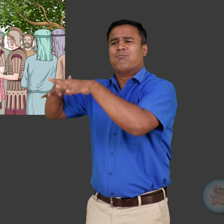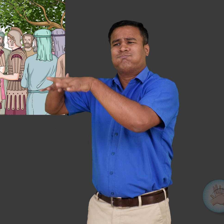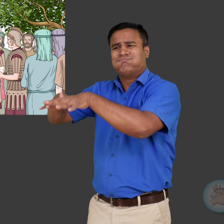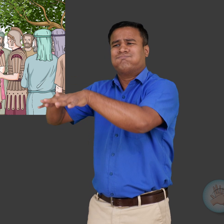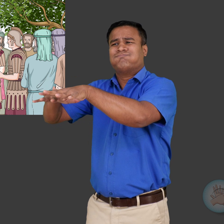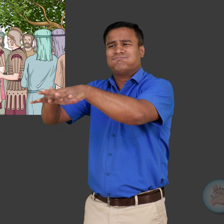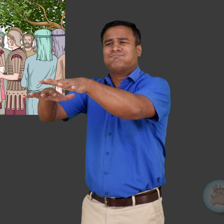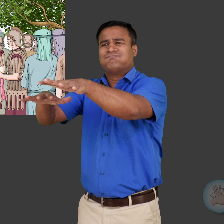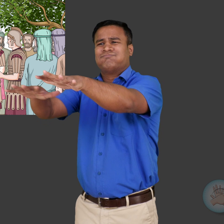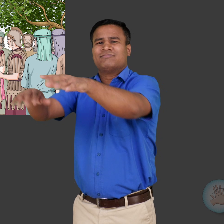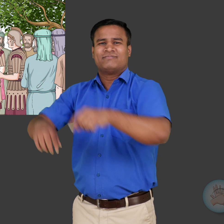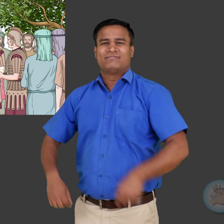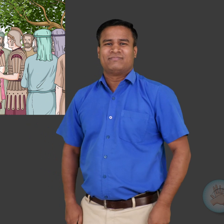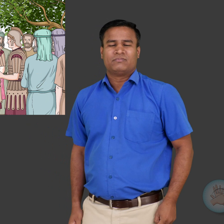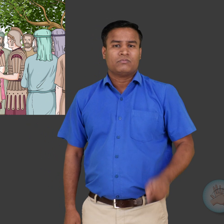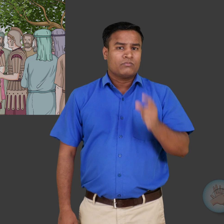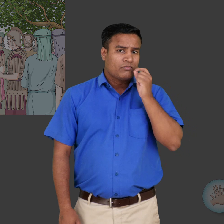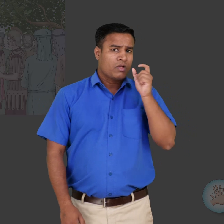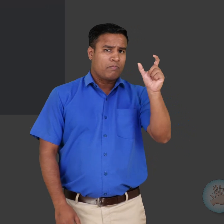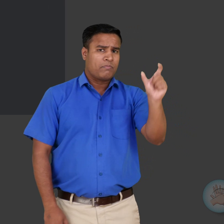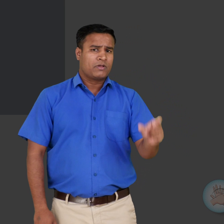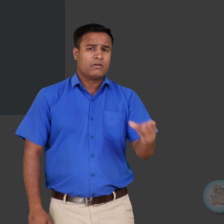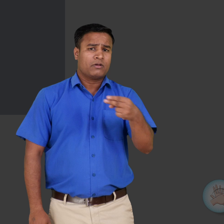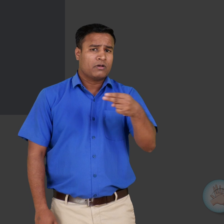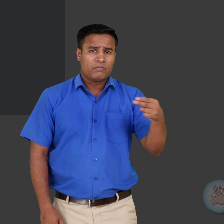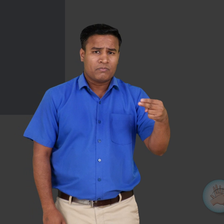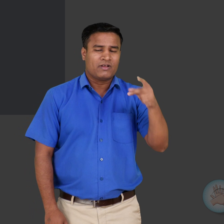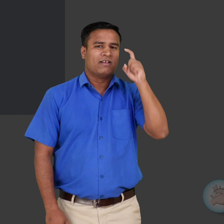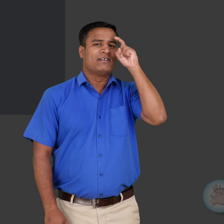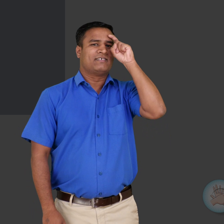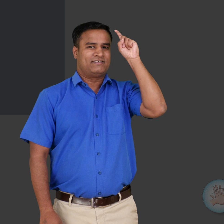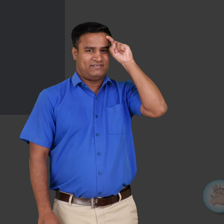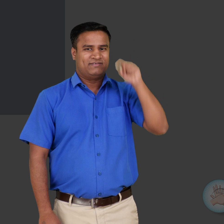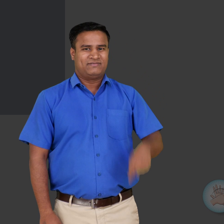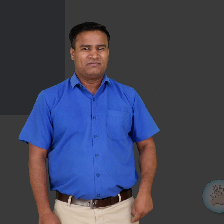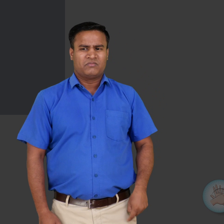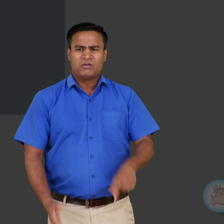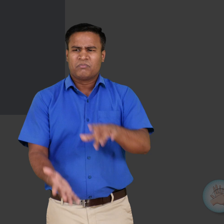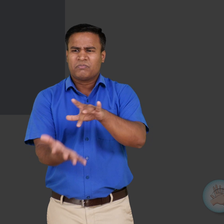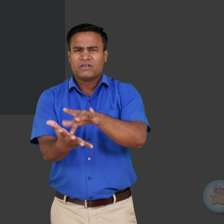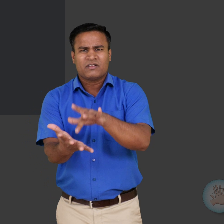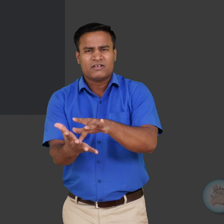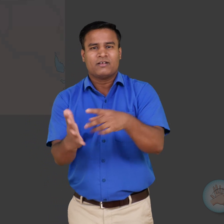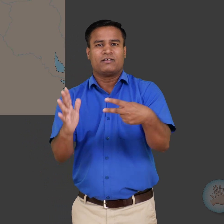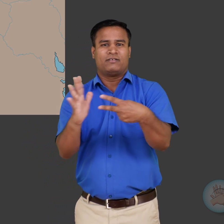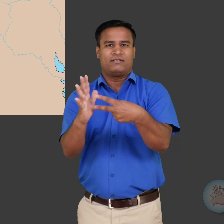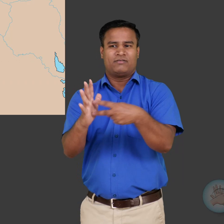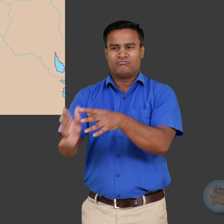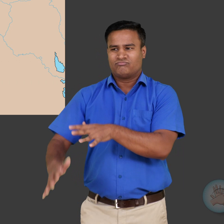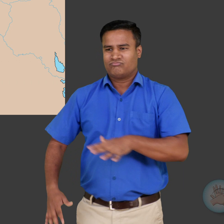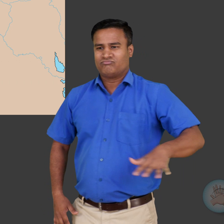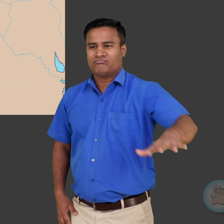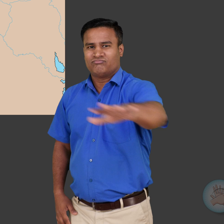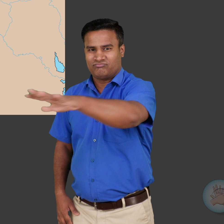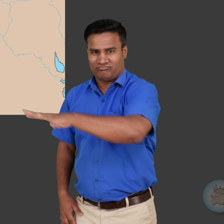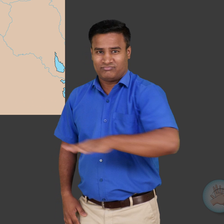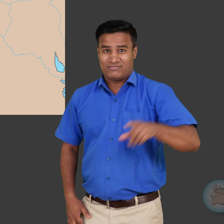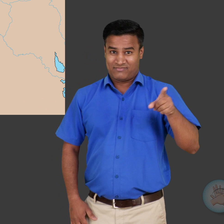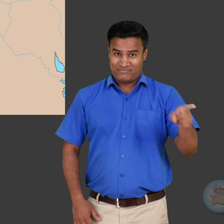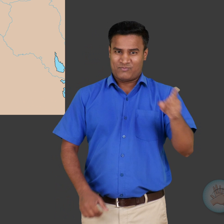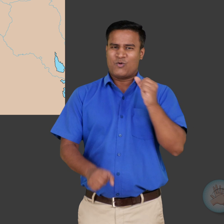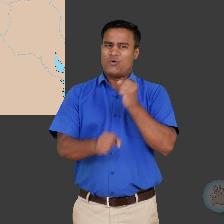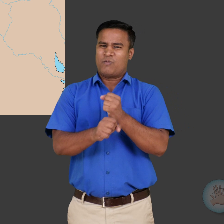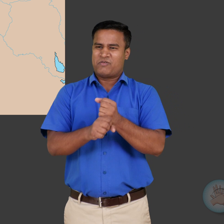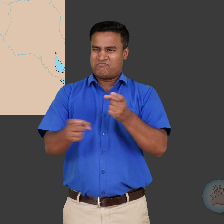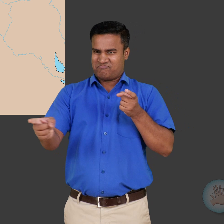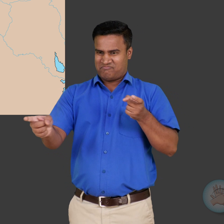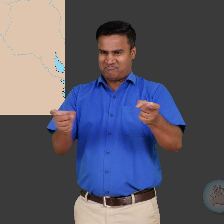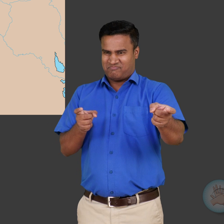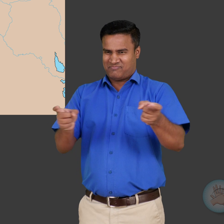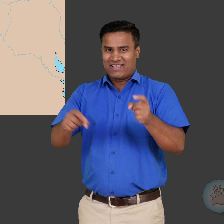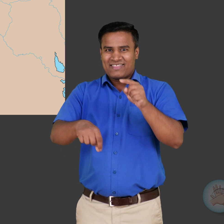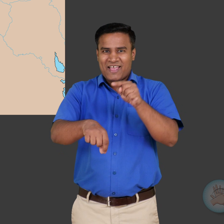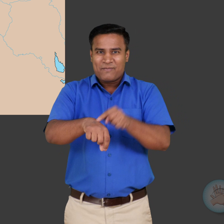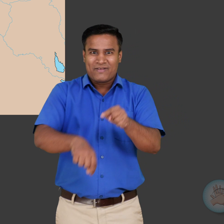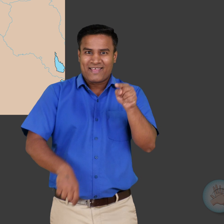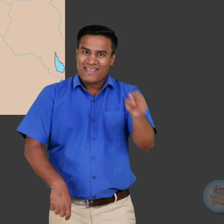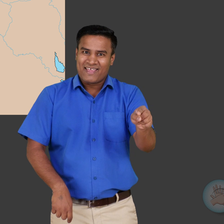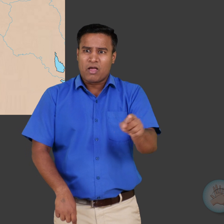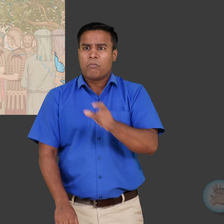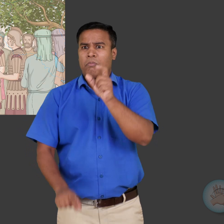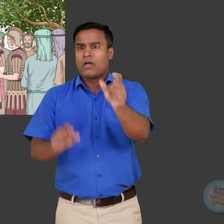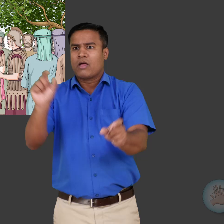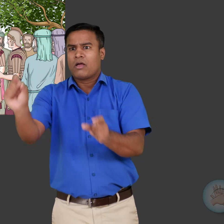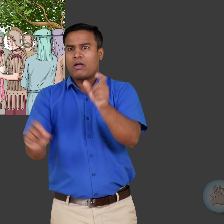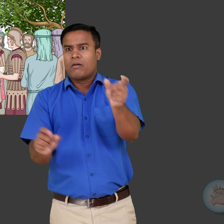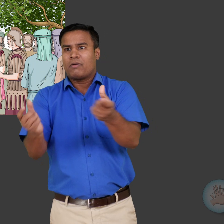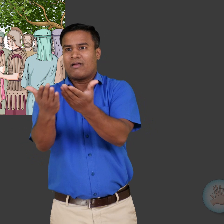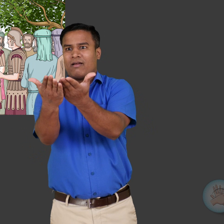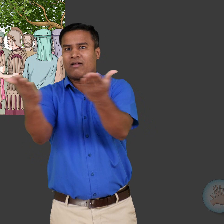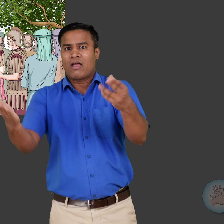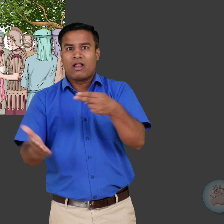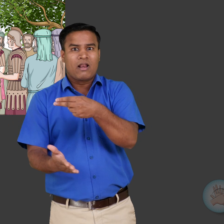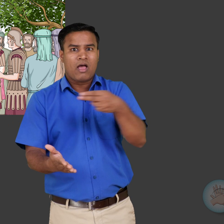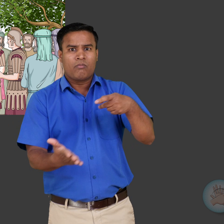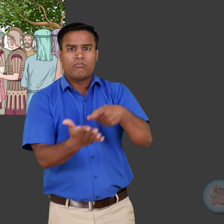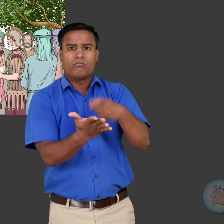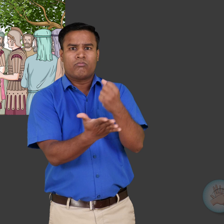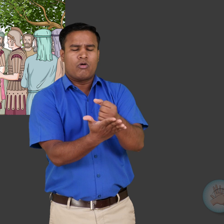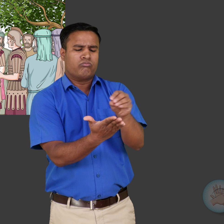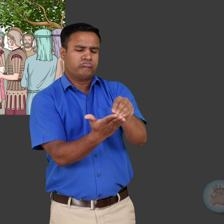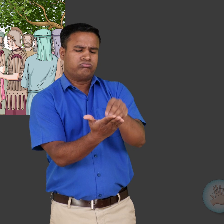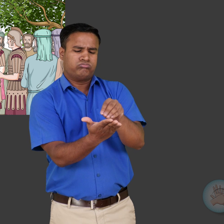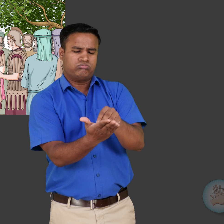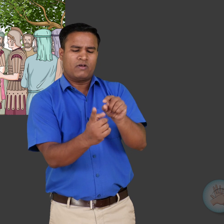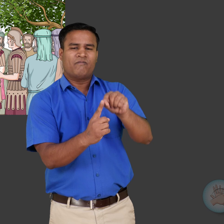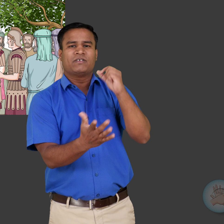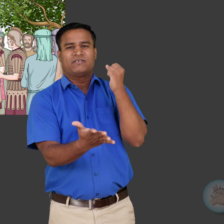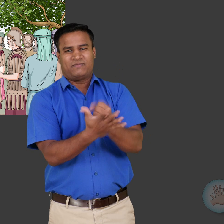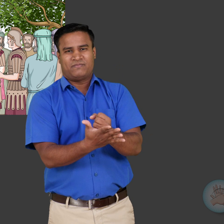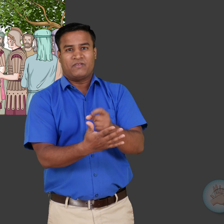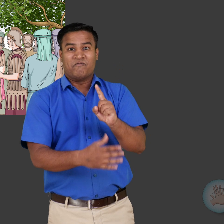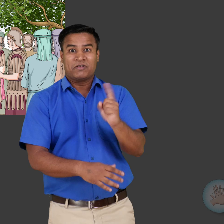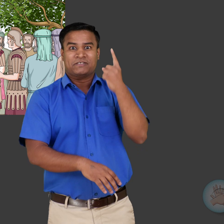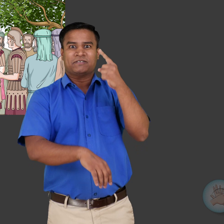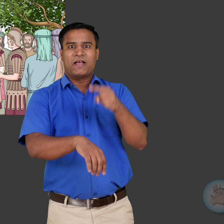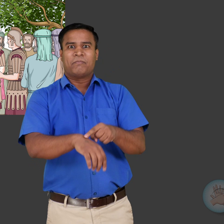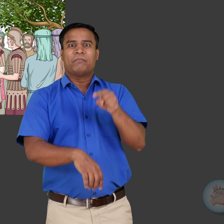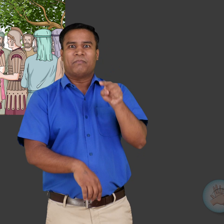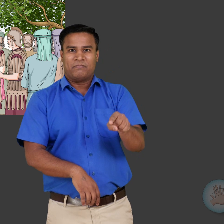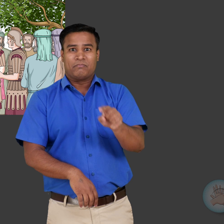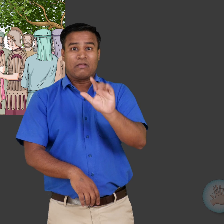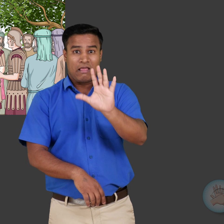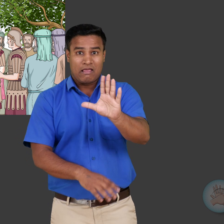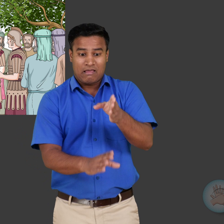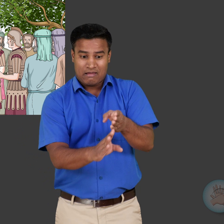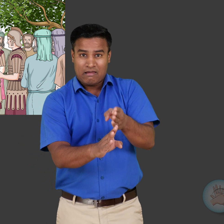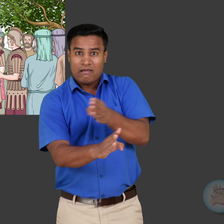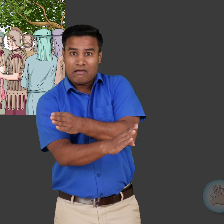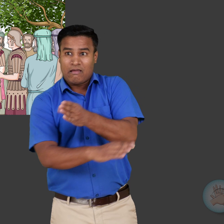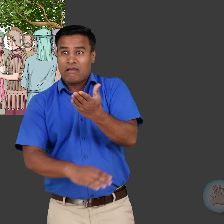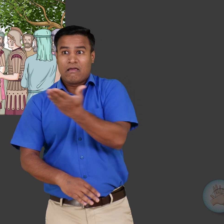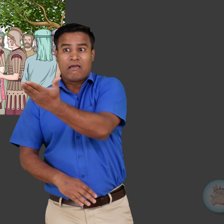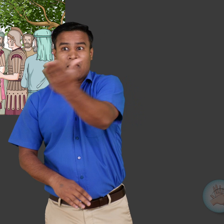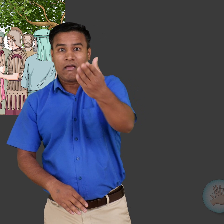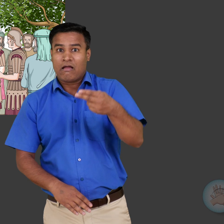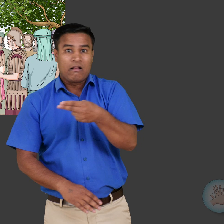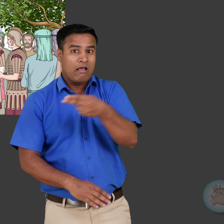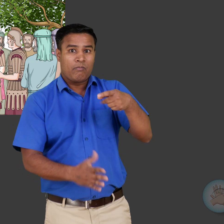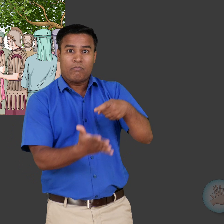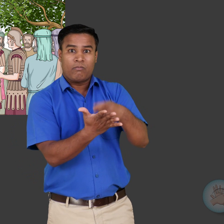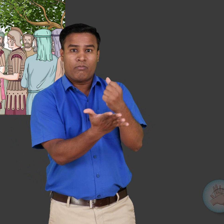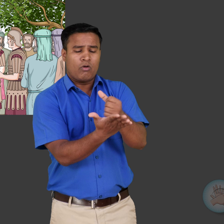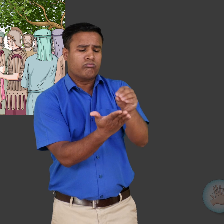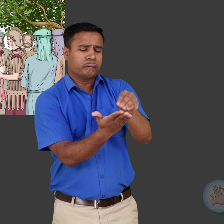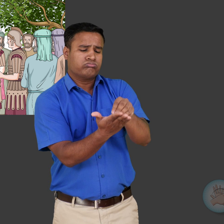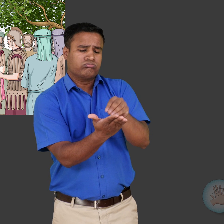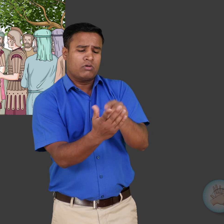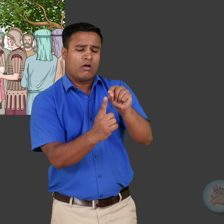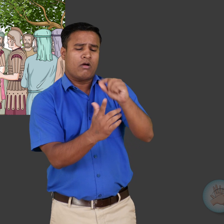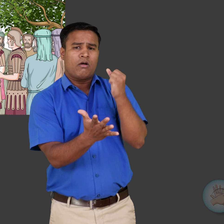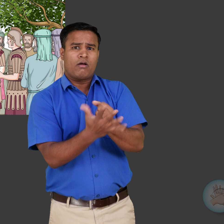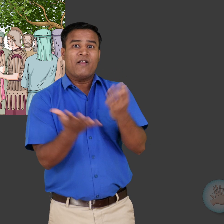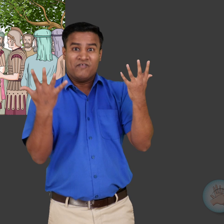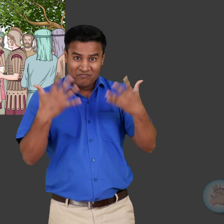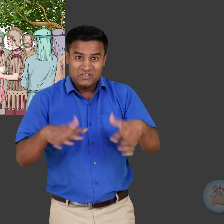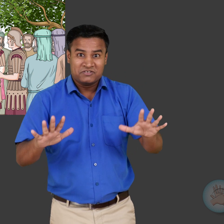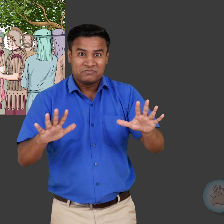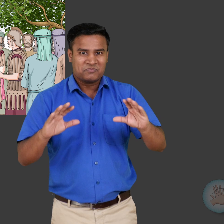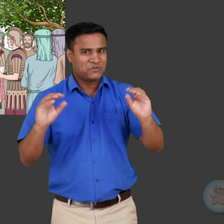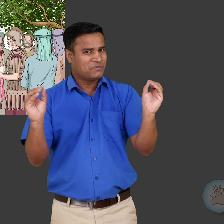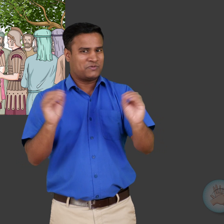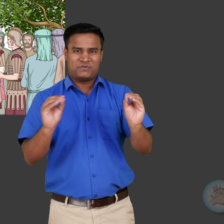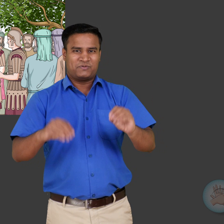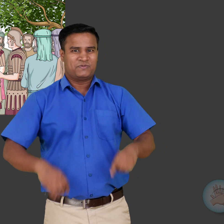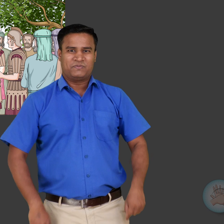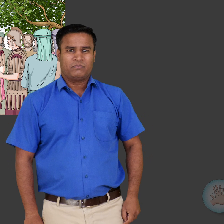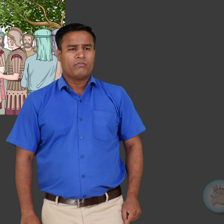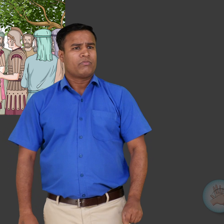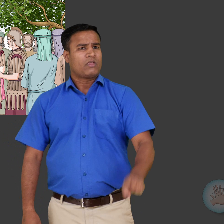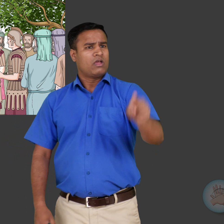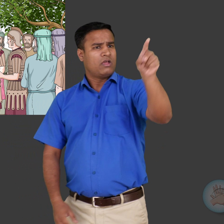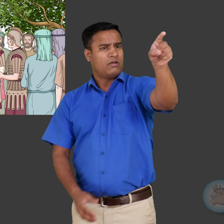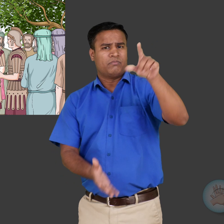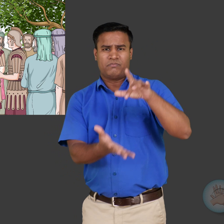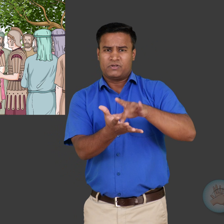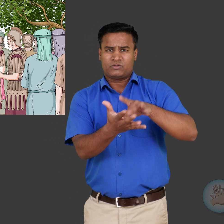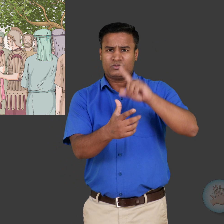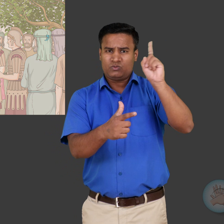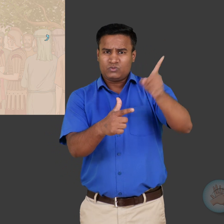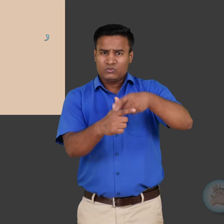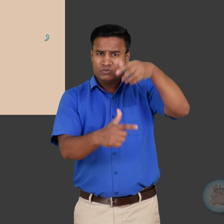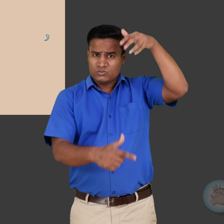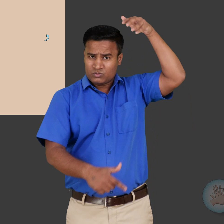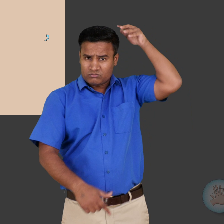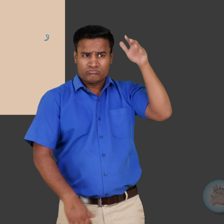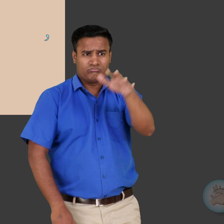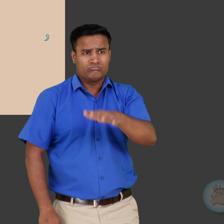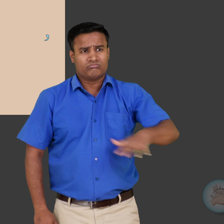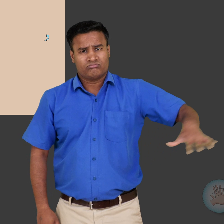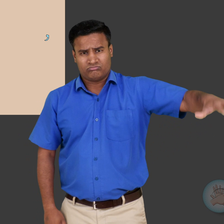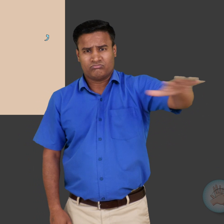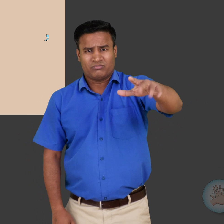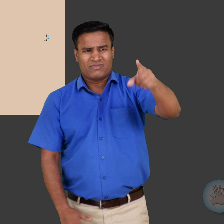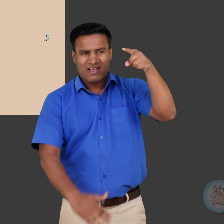This was the first census to take place while Quirinius was governor of Syria. And everyone went to his own town to register.